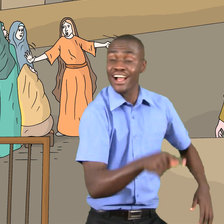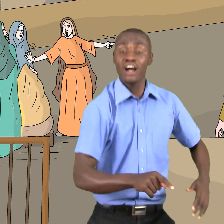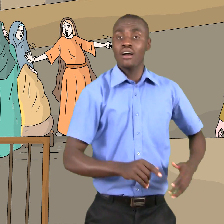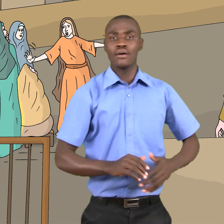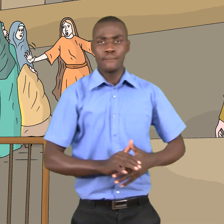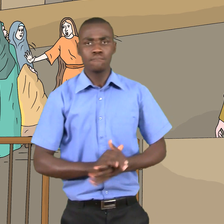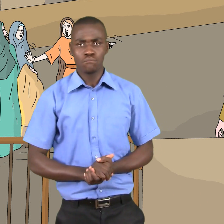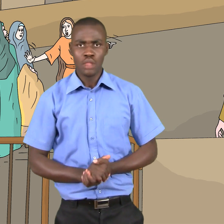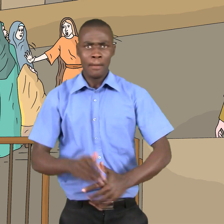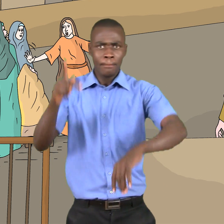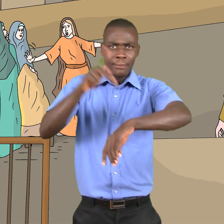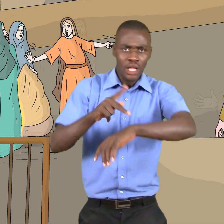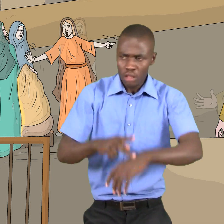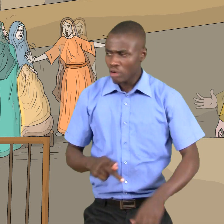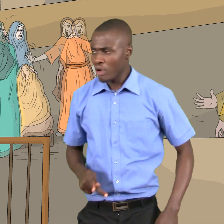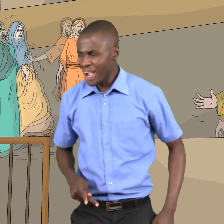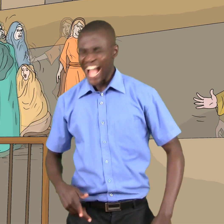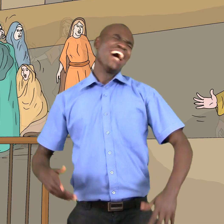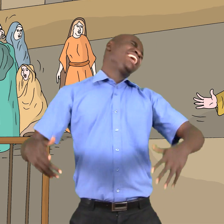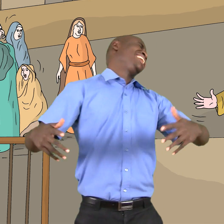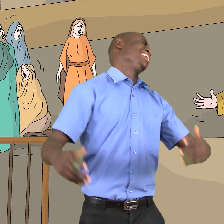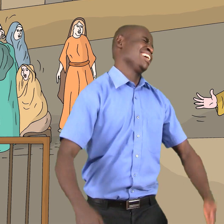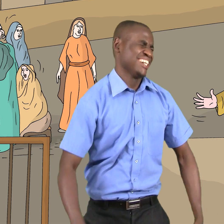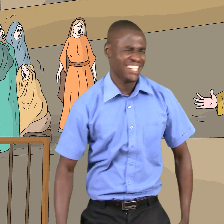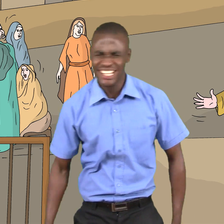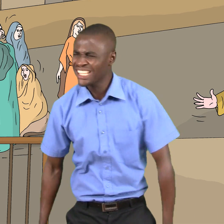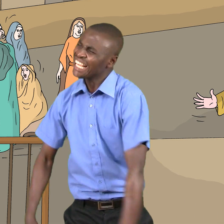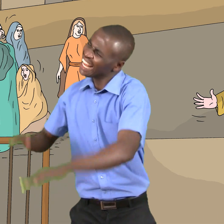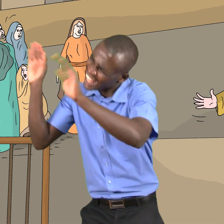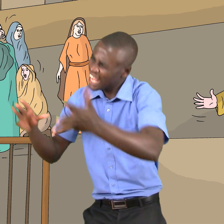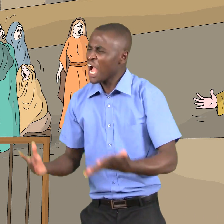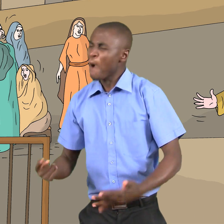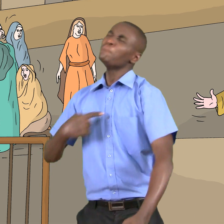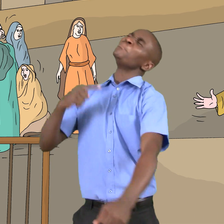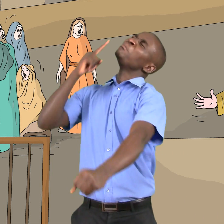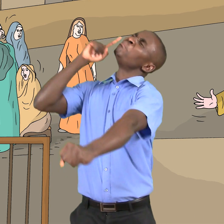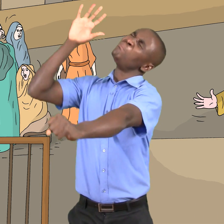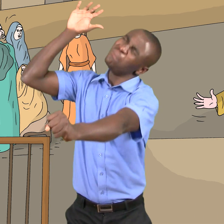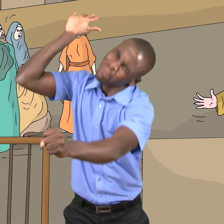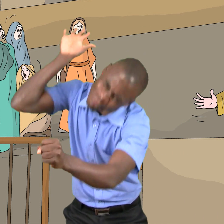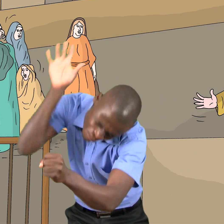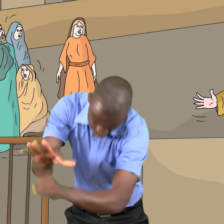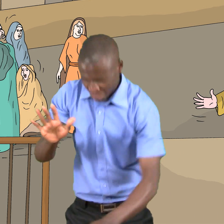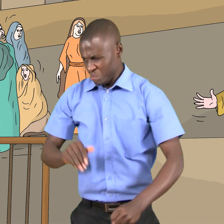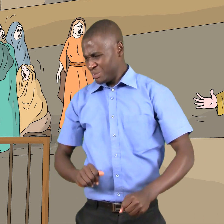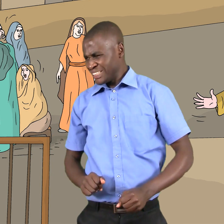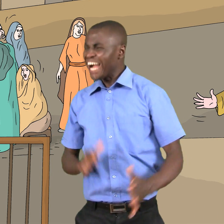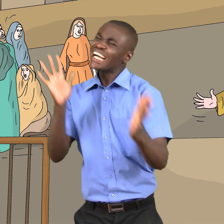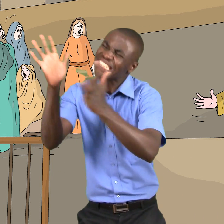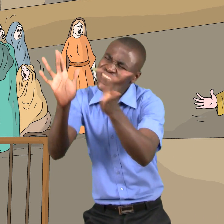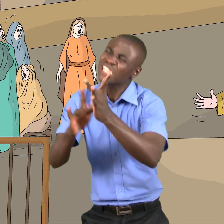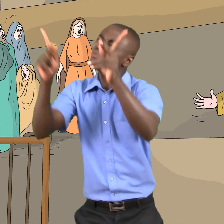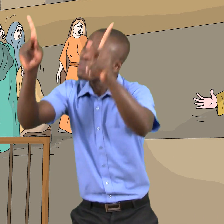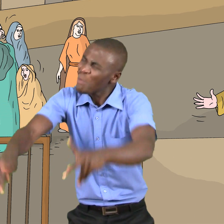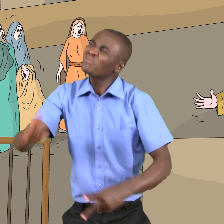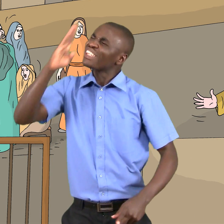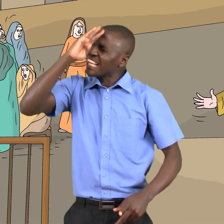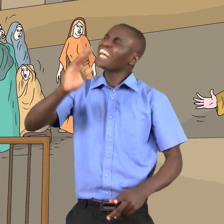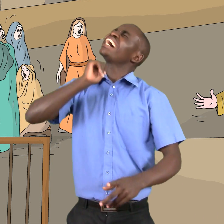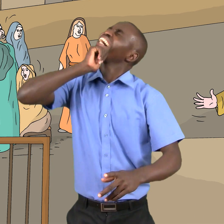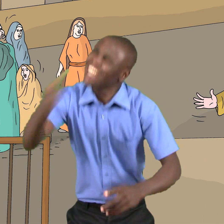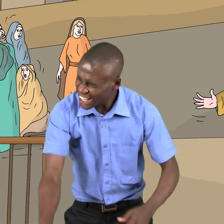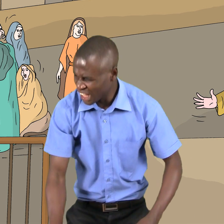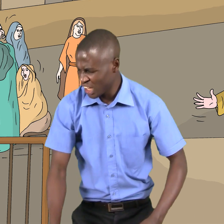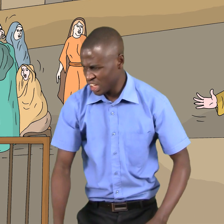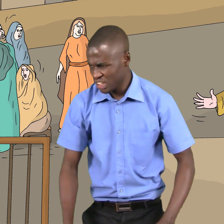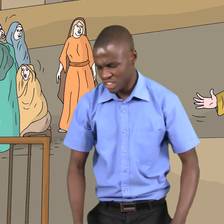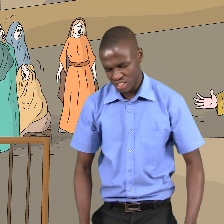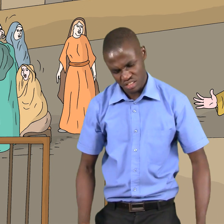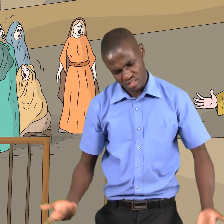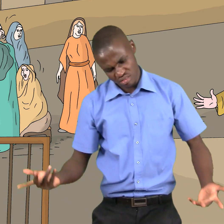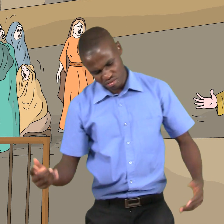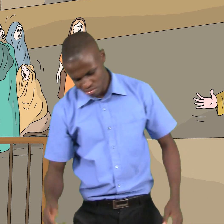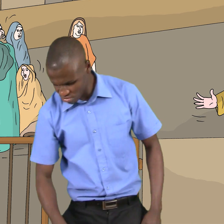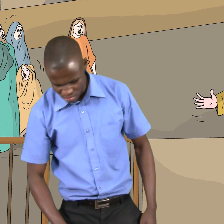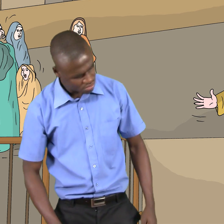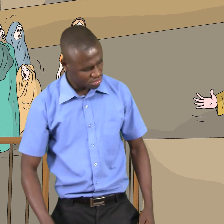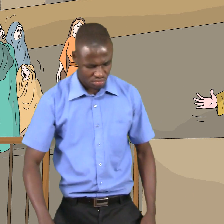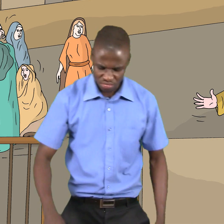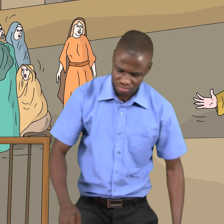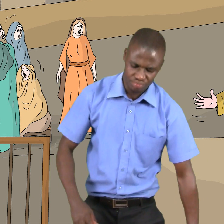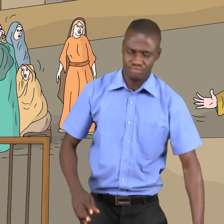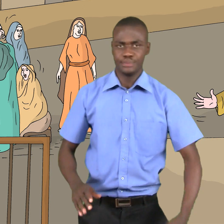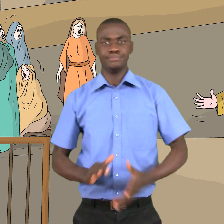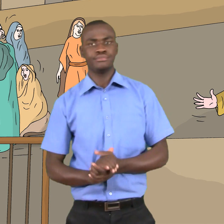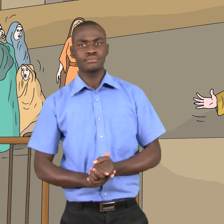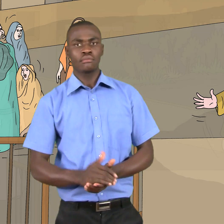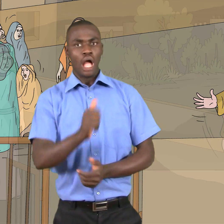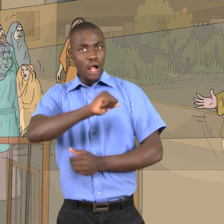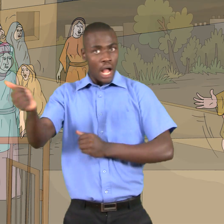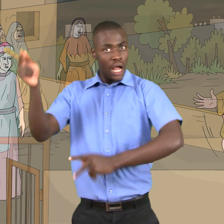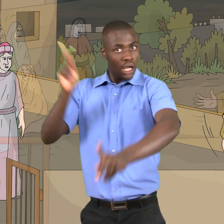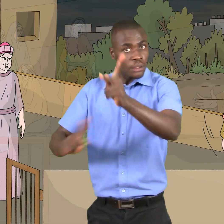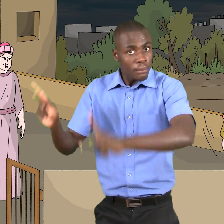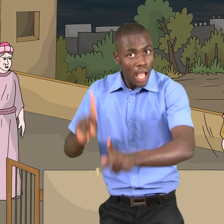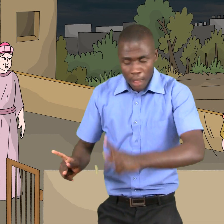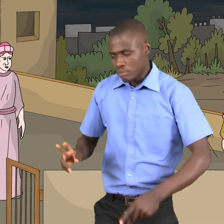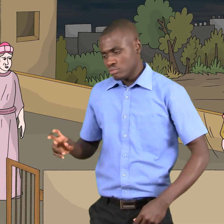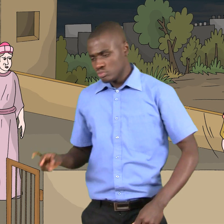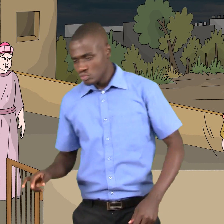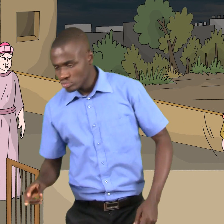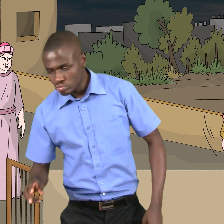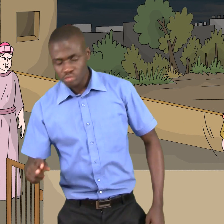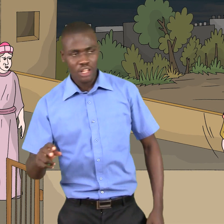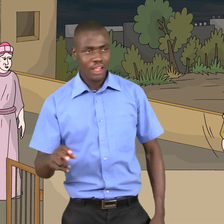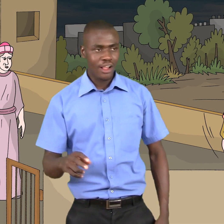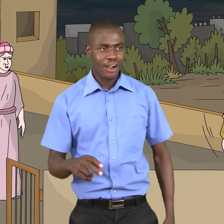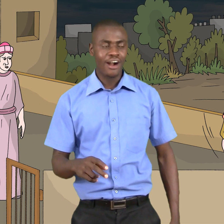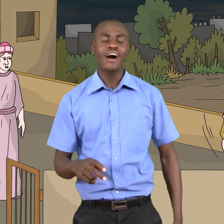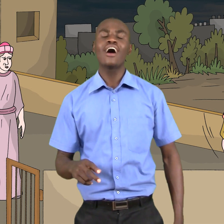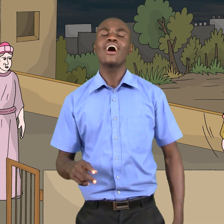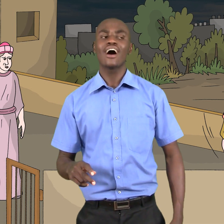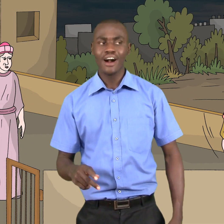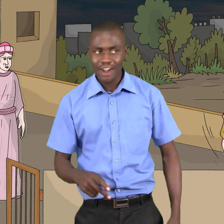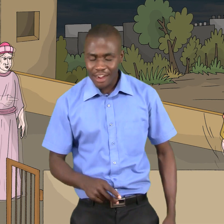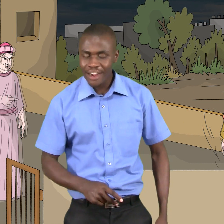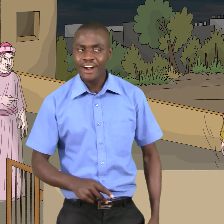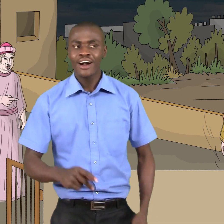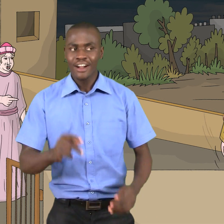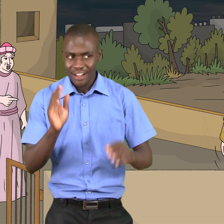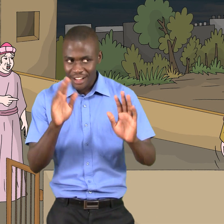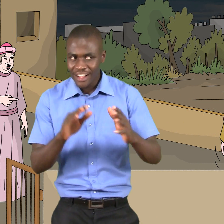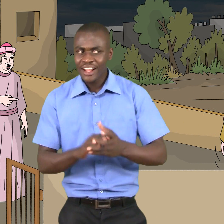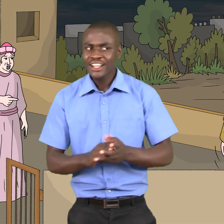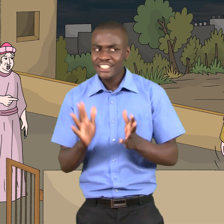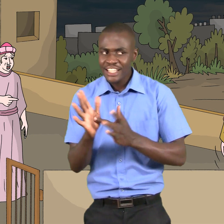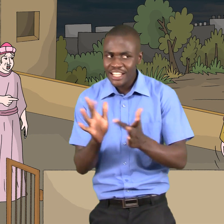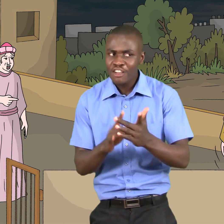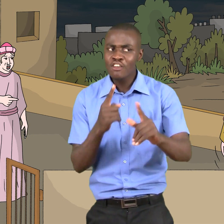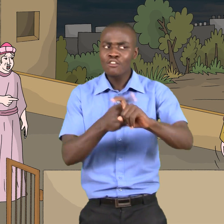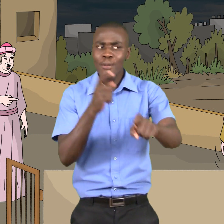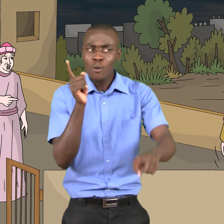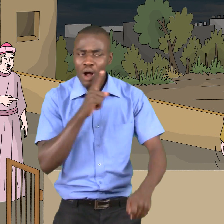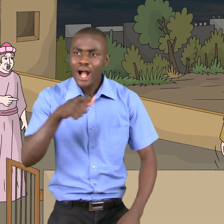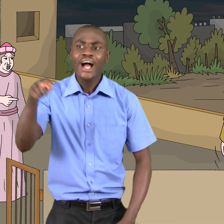And again he denied it with an oath: “I do not know the man!” After a little while, those standing nearby came up to Peter.